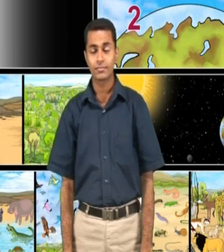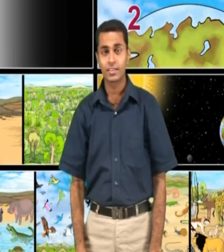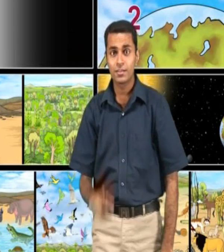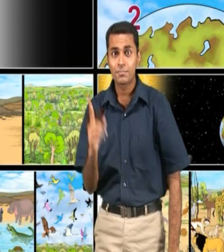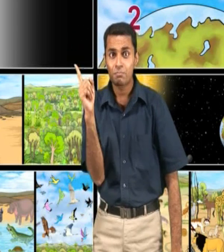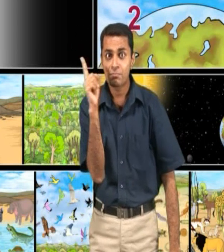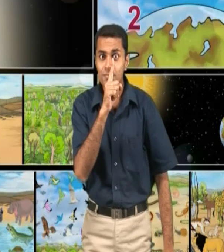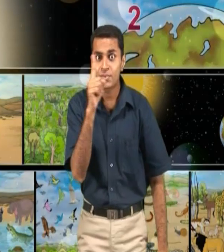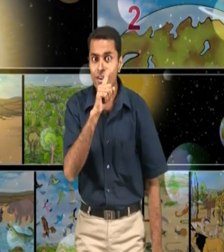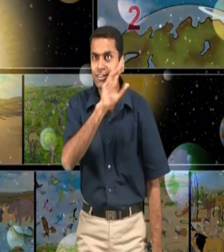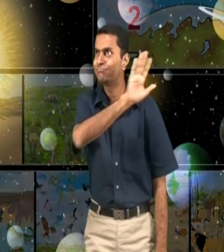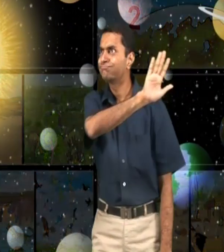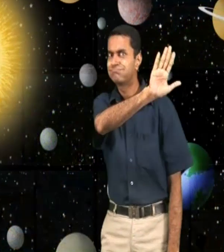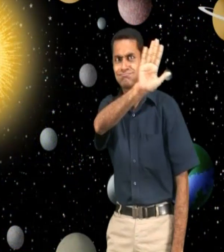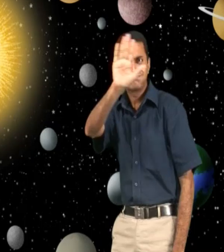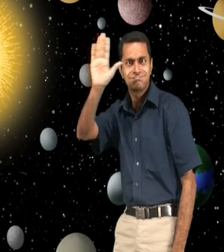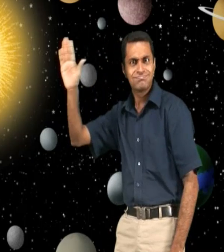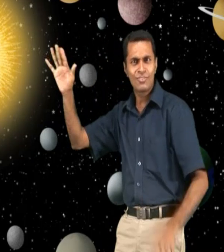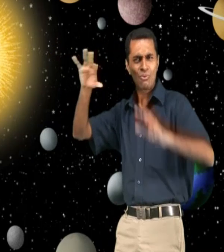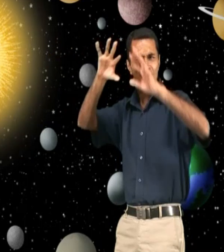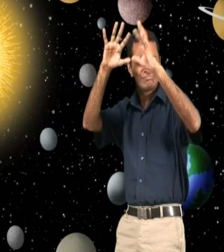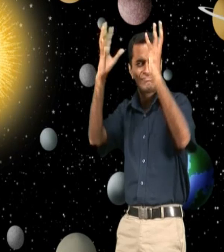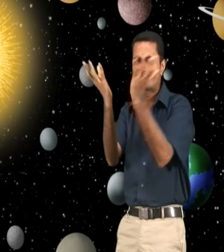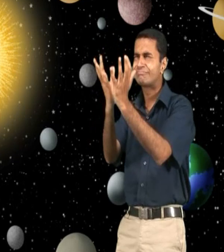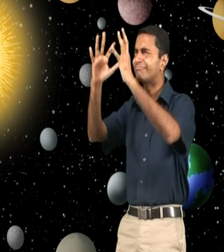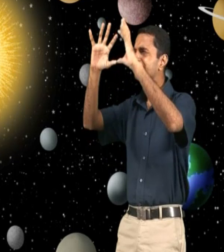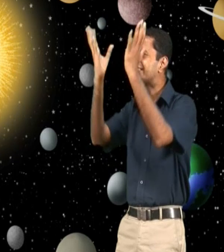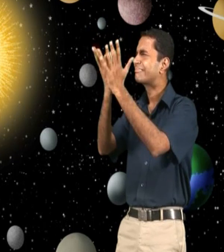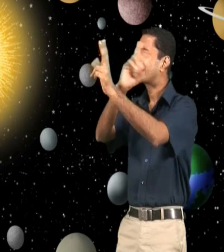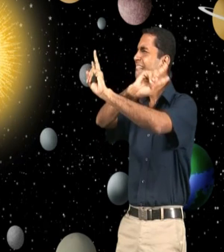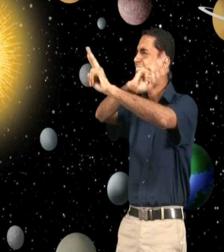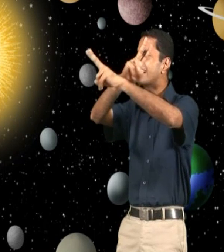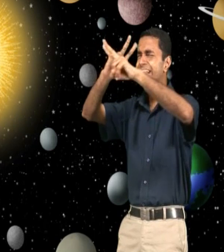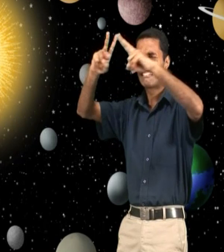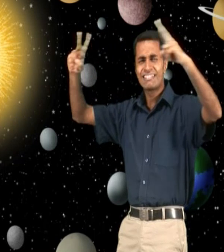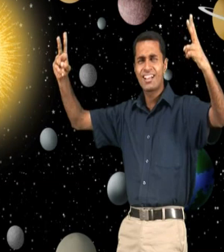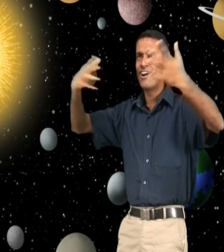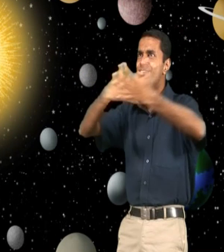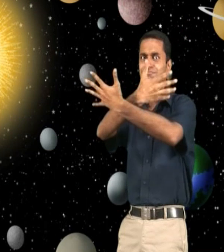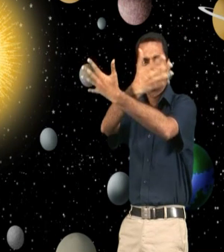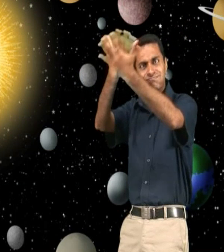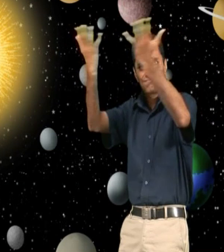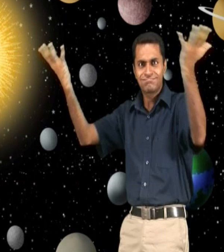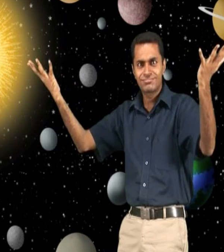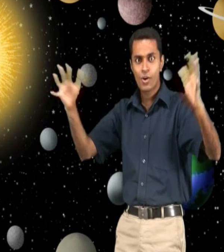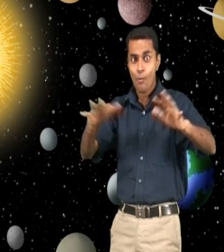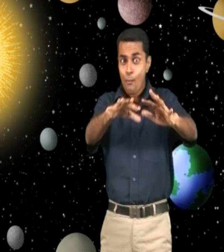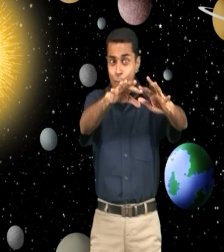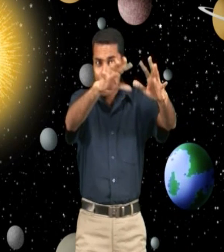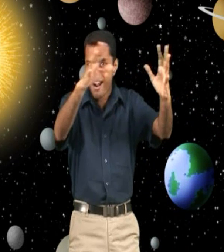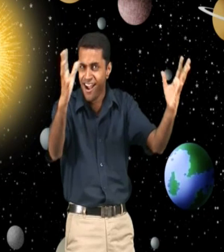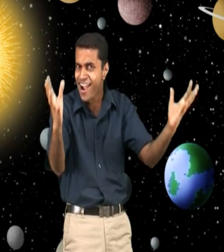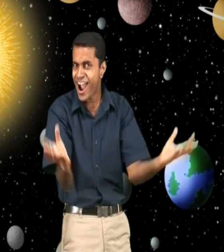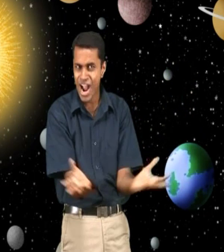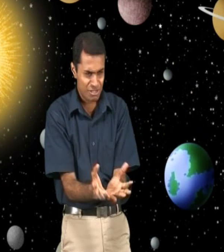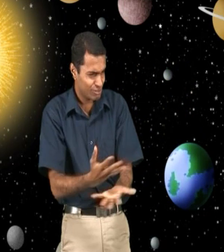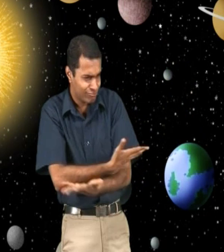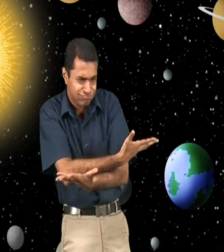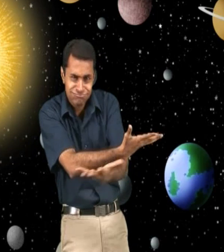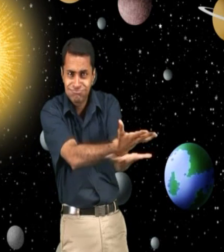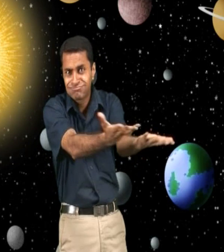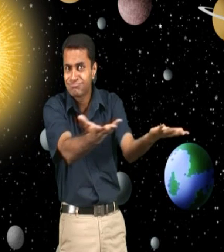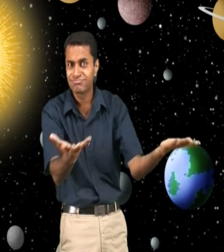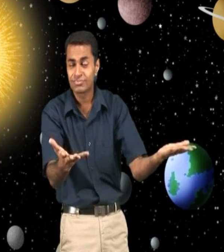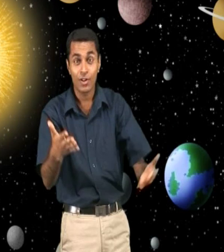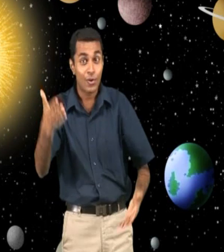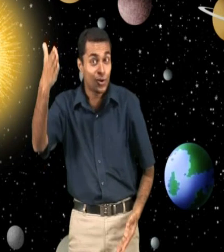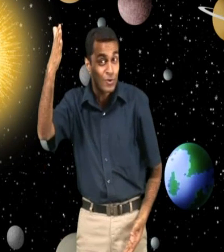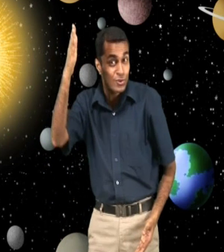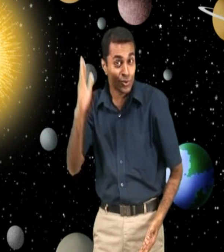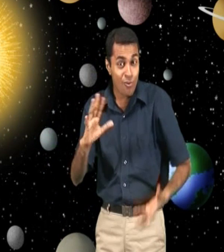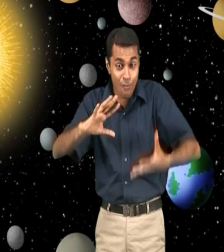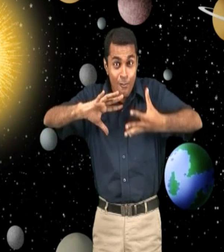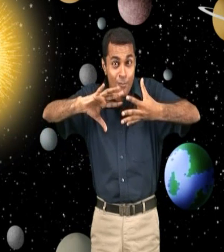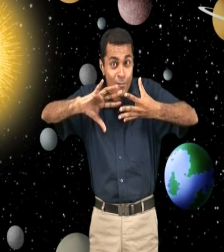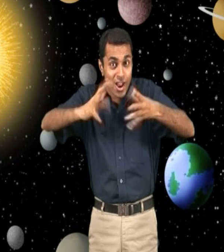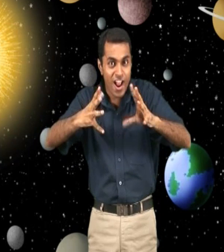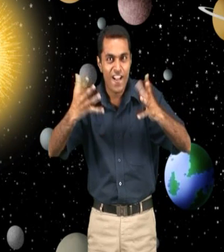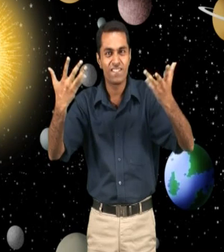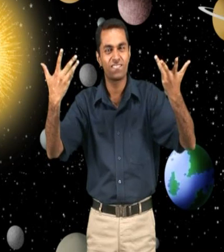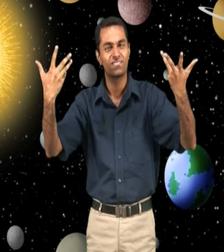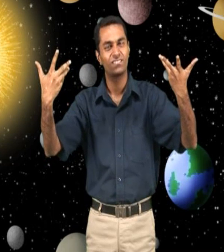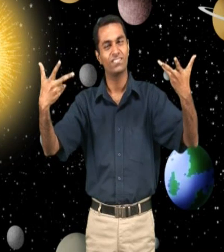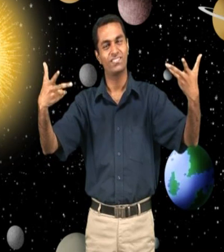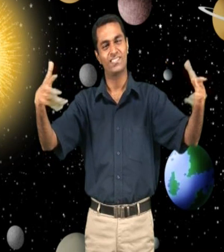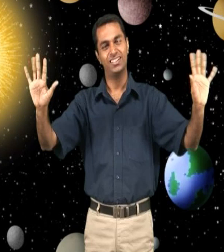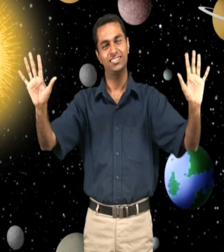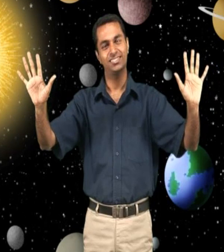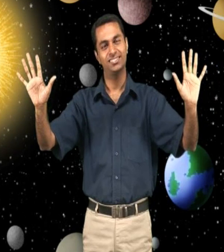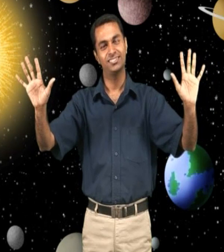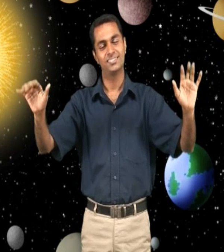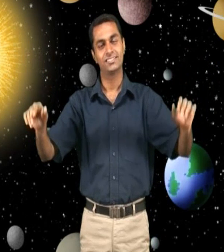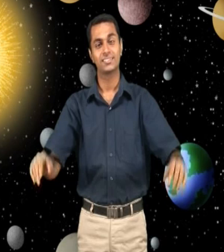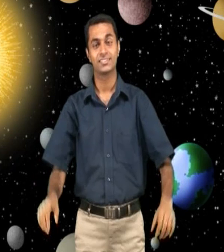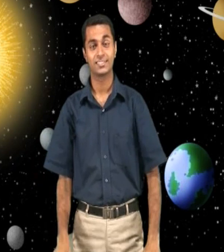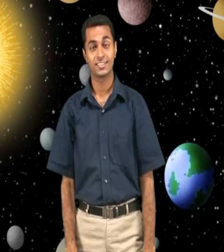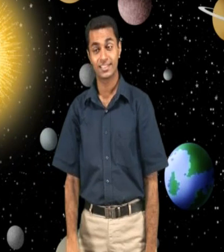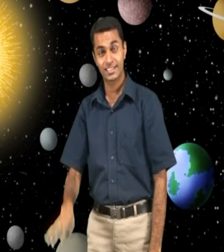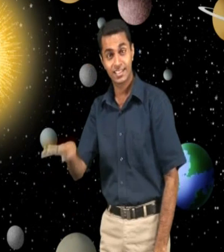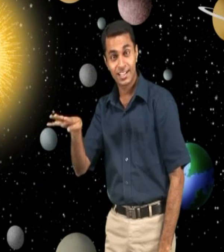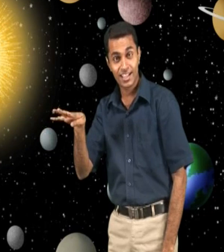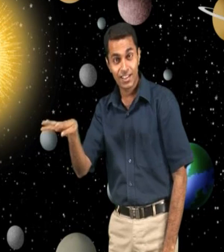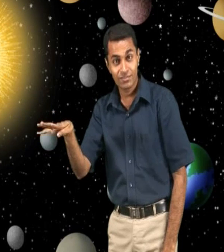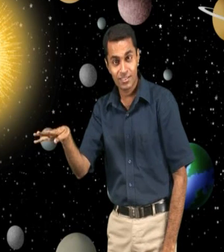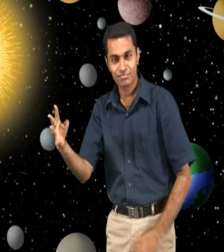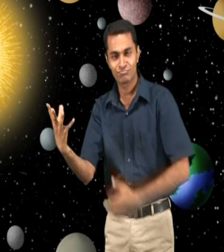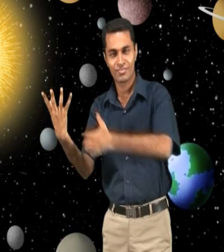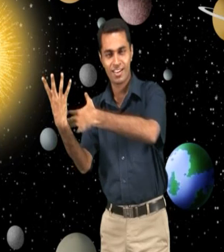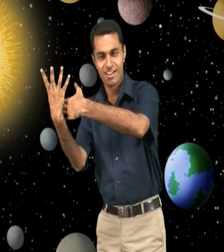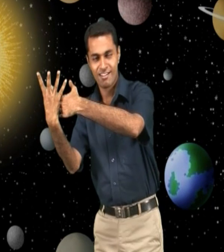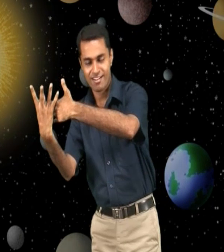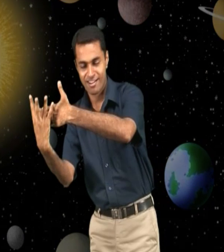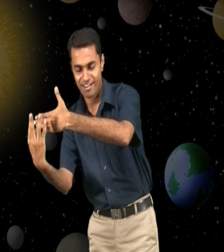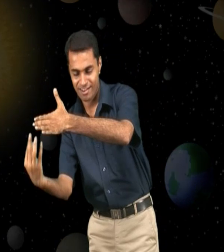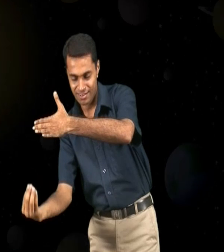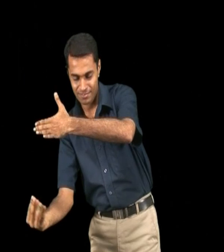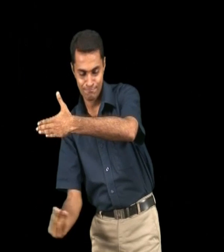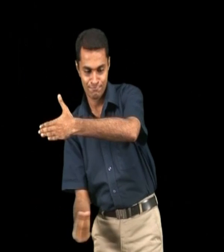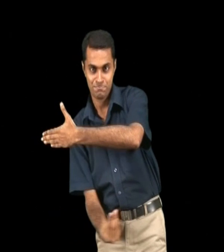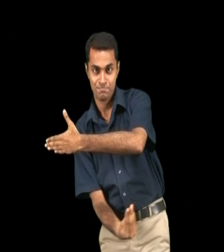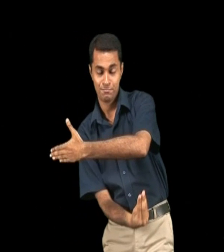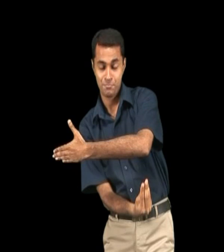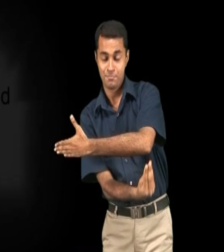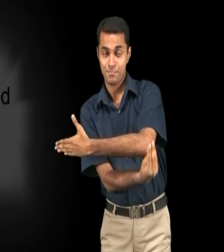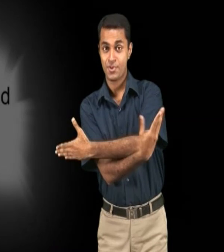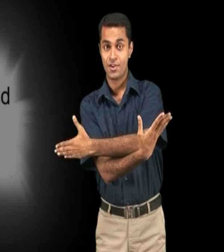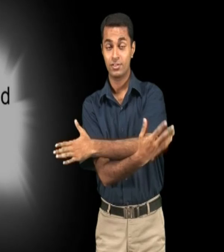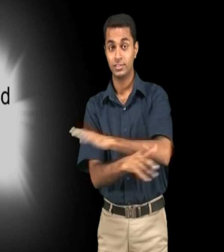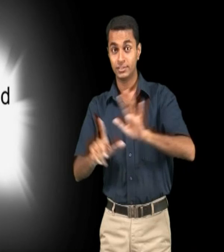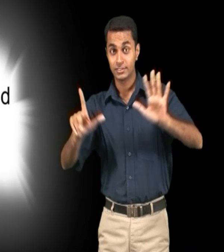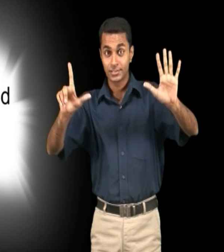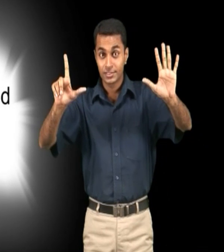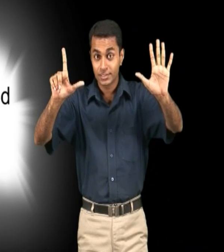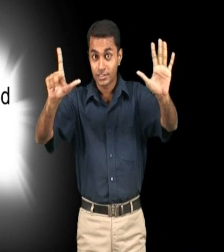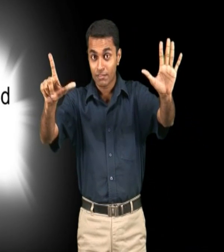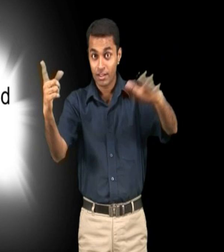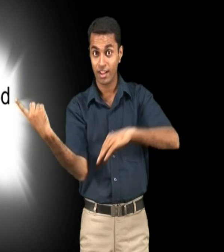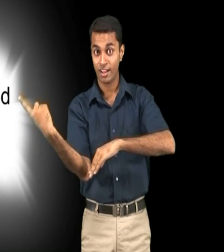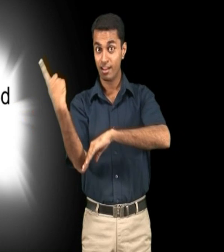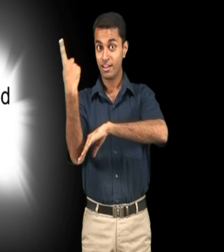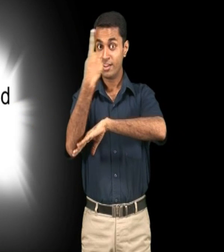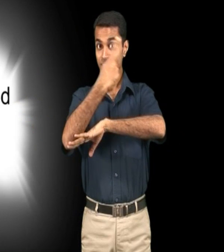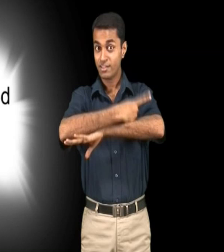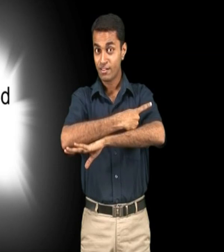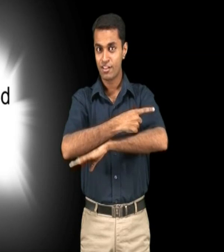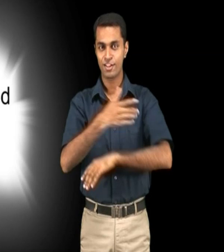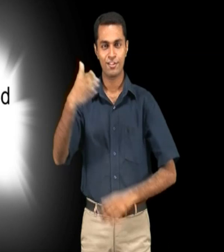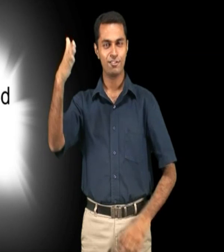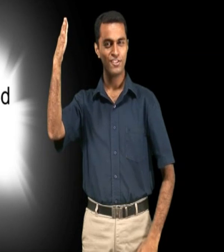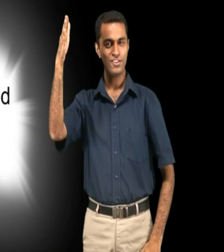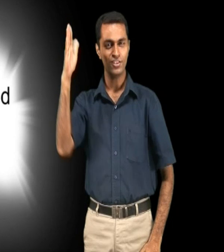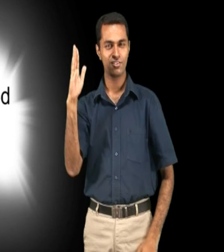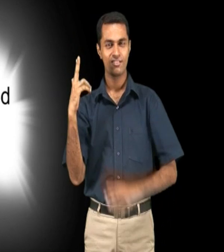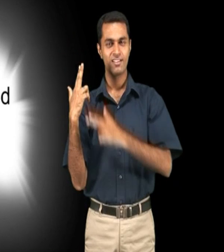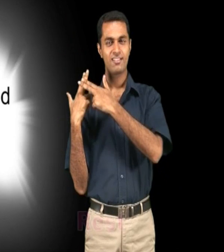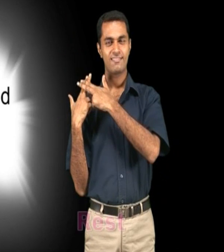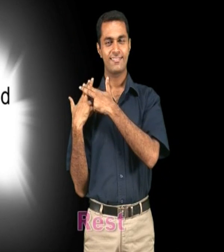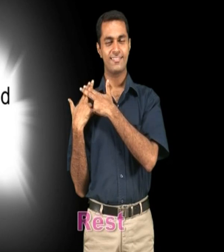Thus the heavens and the earth were completed in all their vast array. And by the seventh day God had finished the work He had been doing;